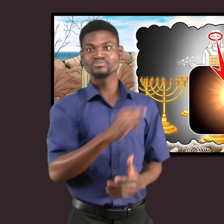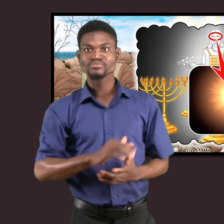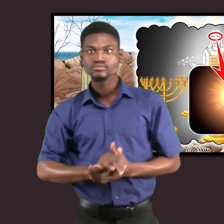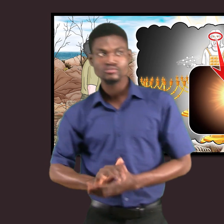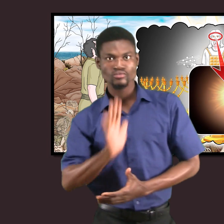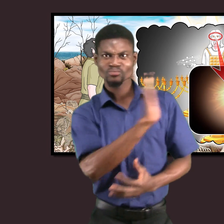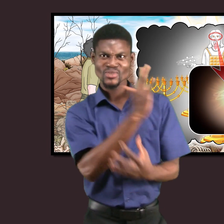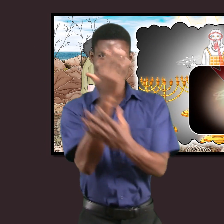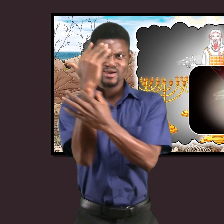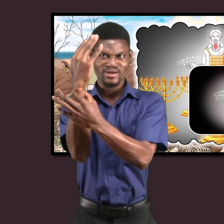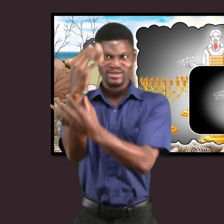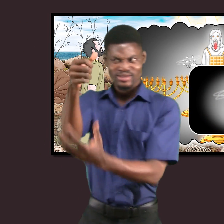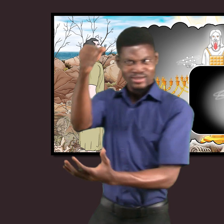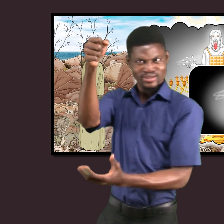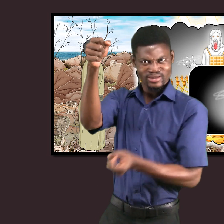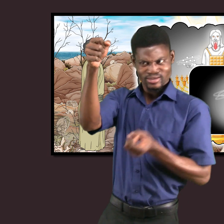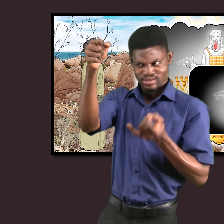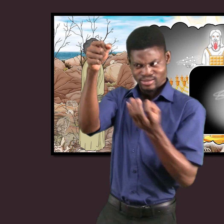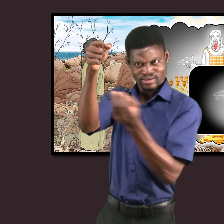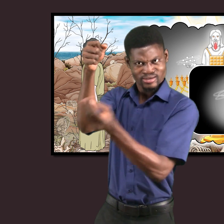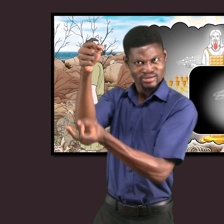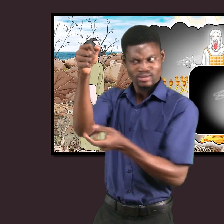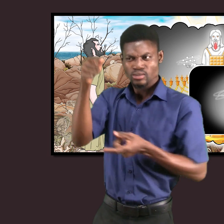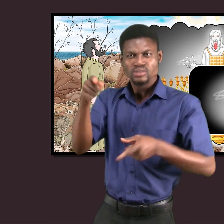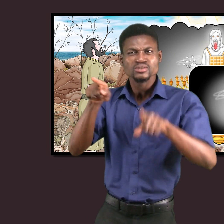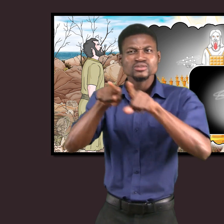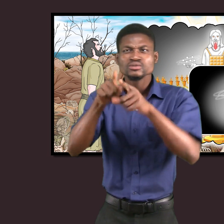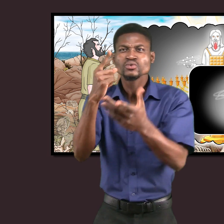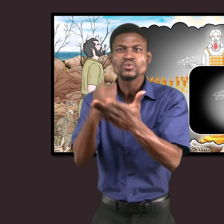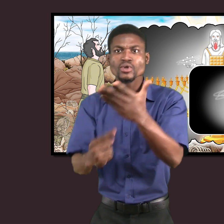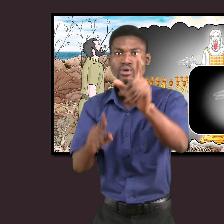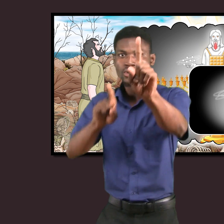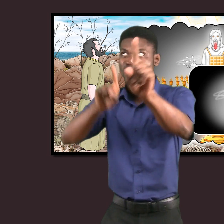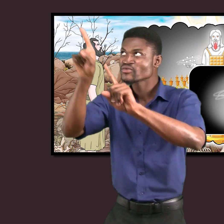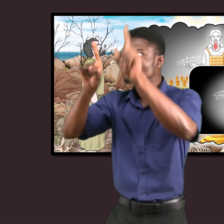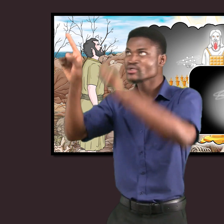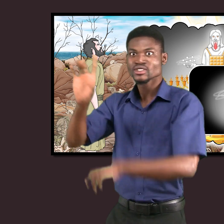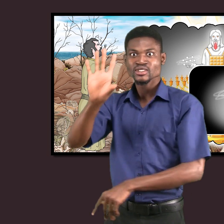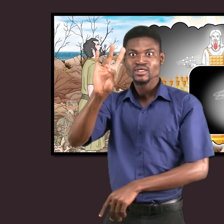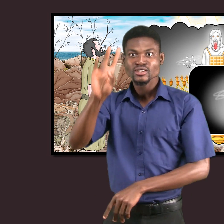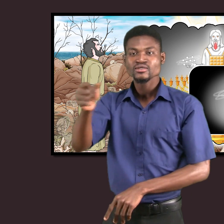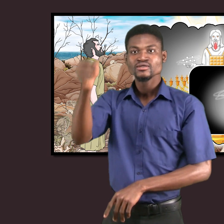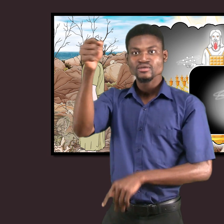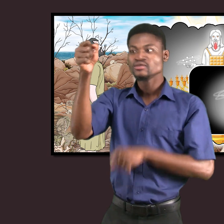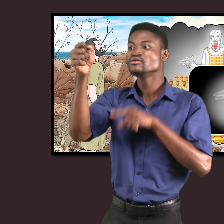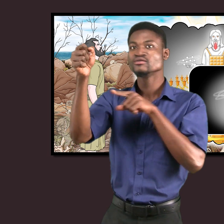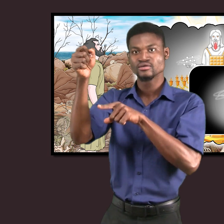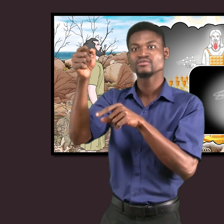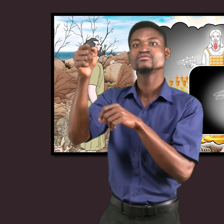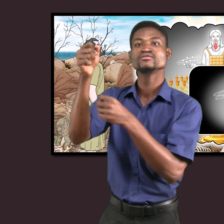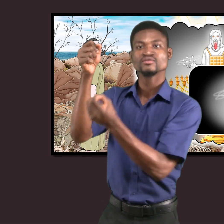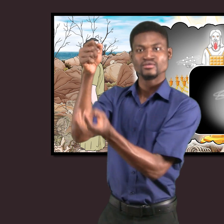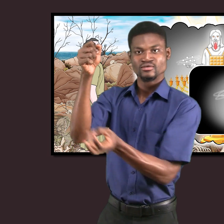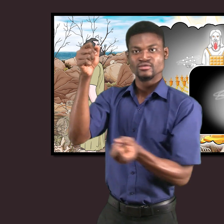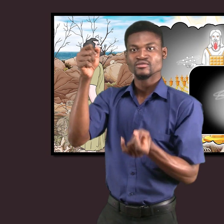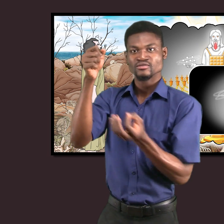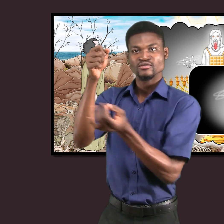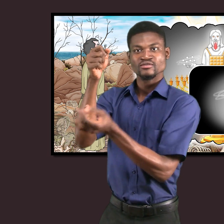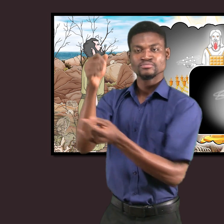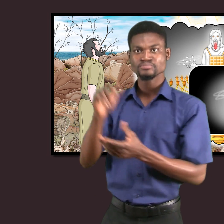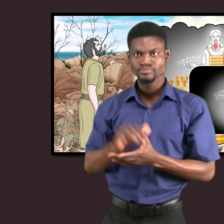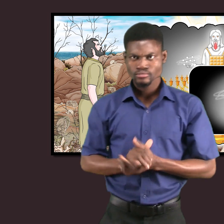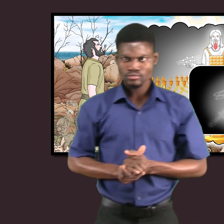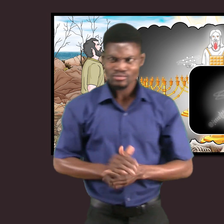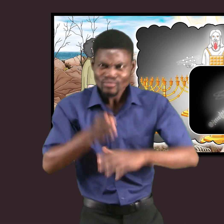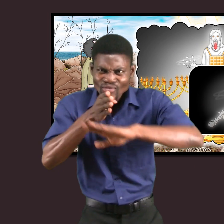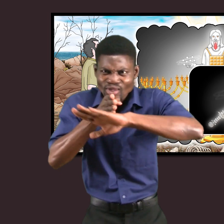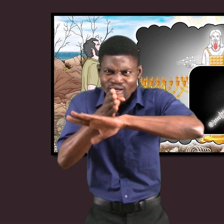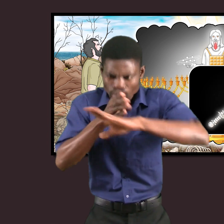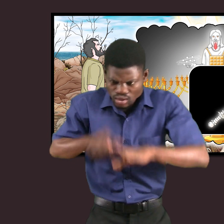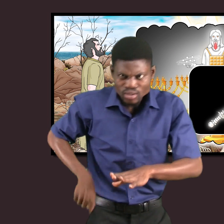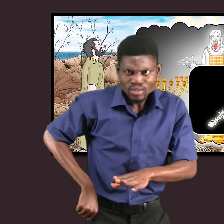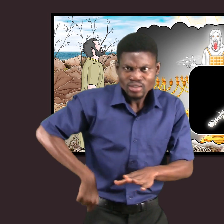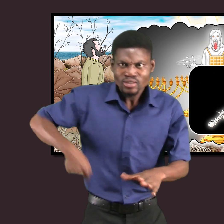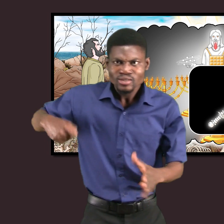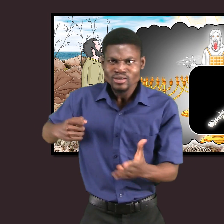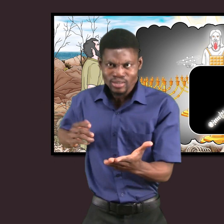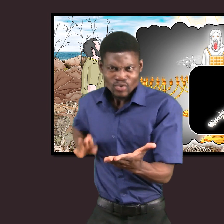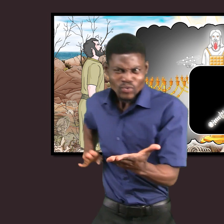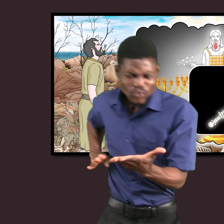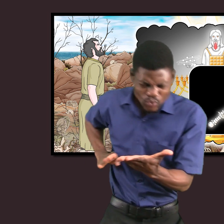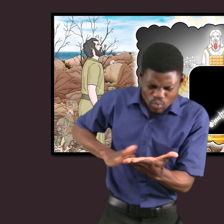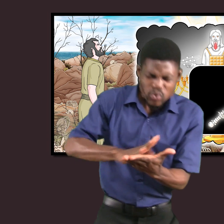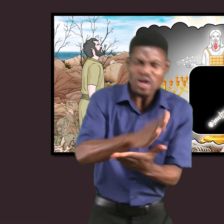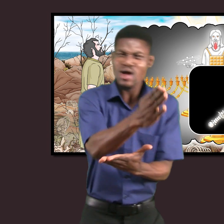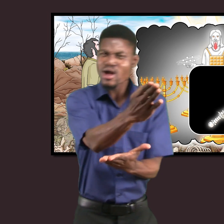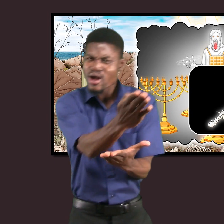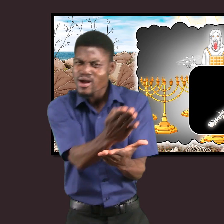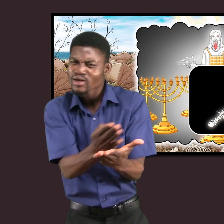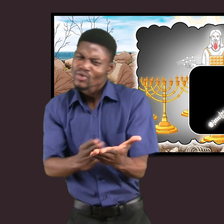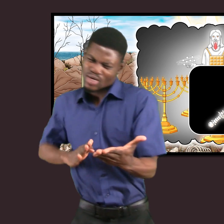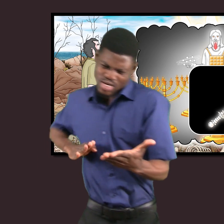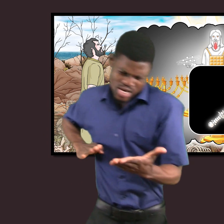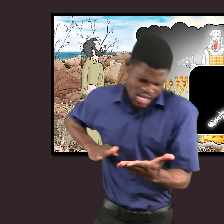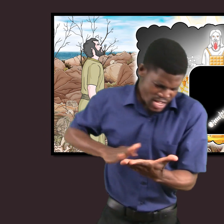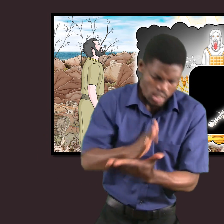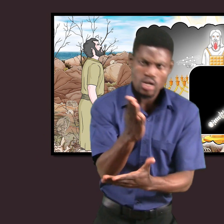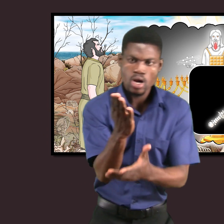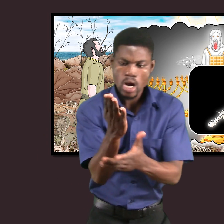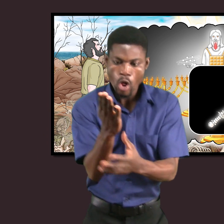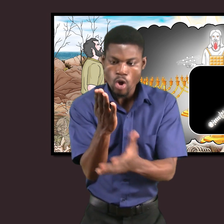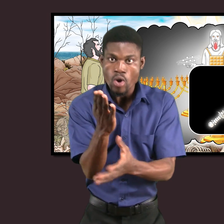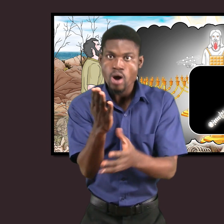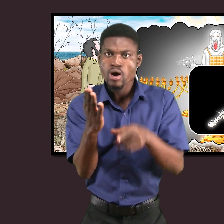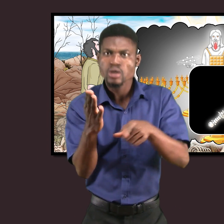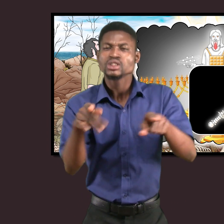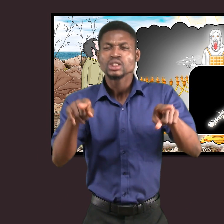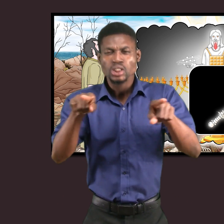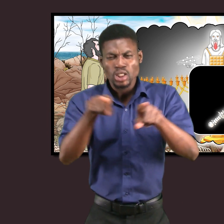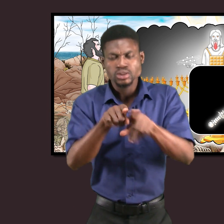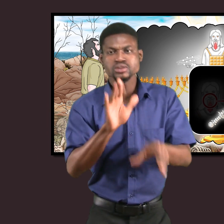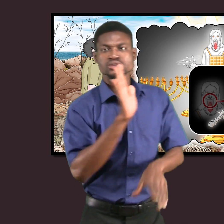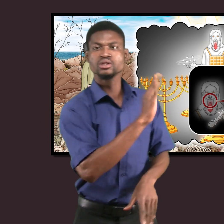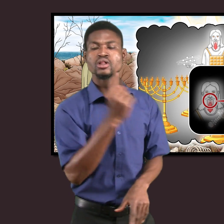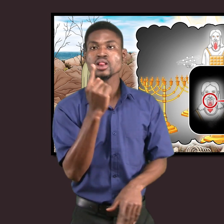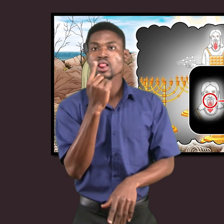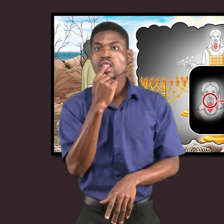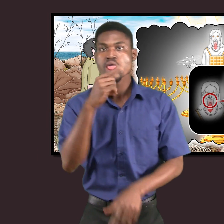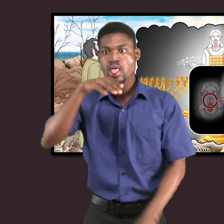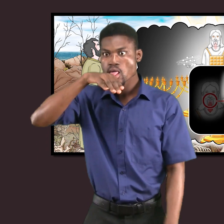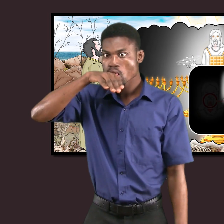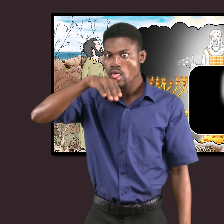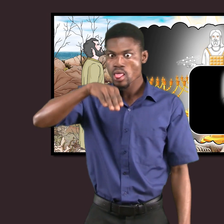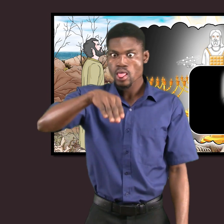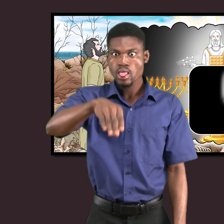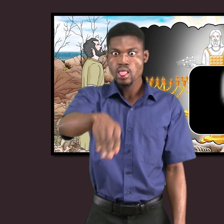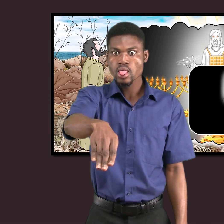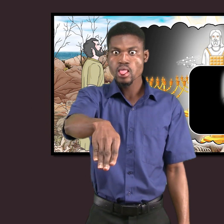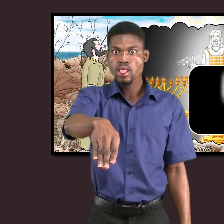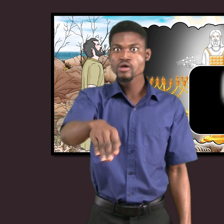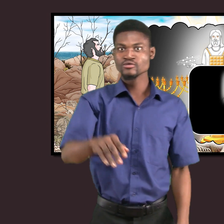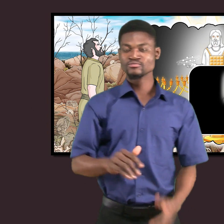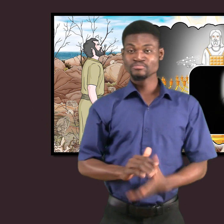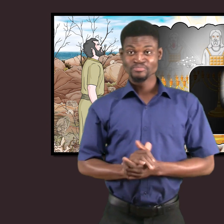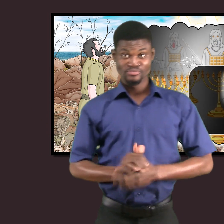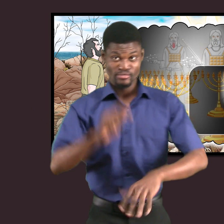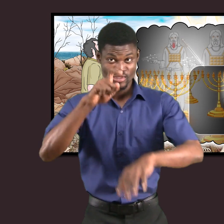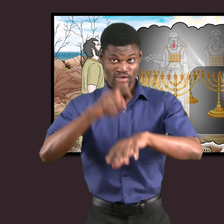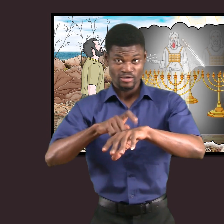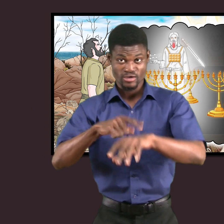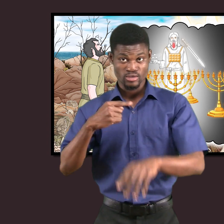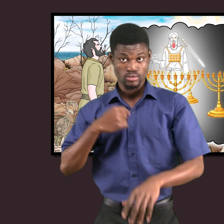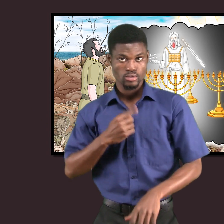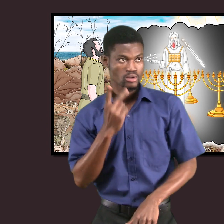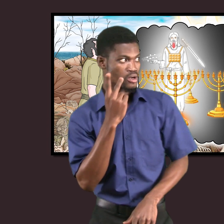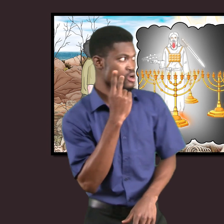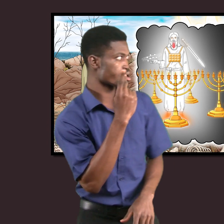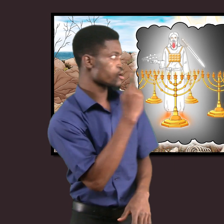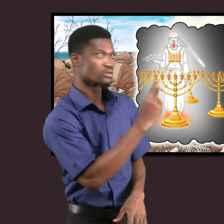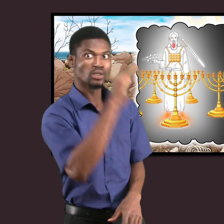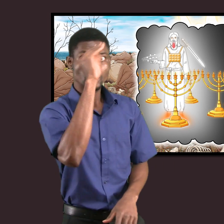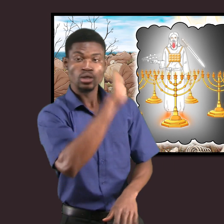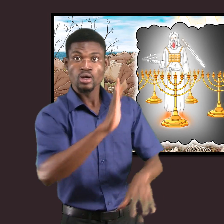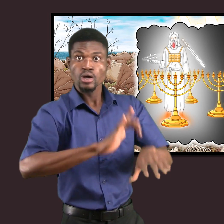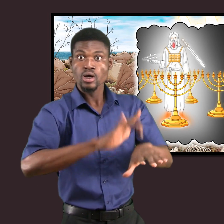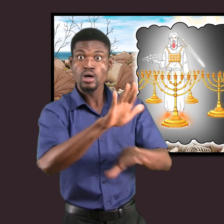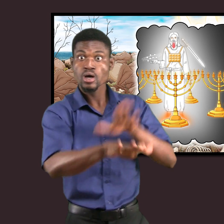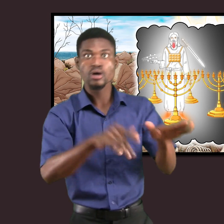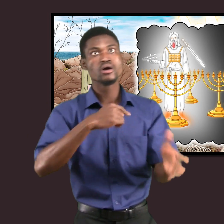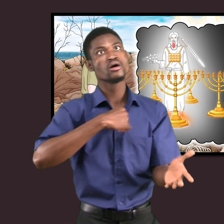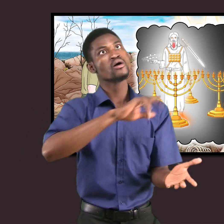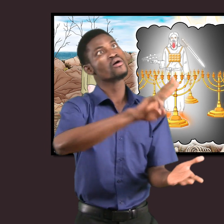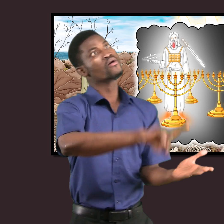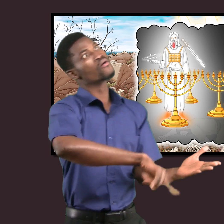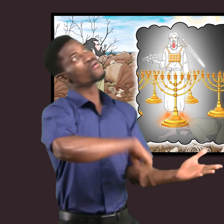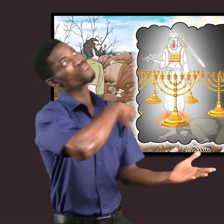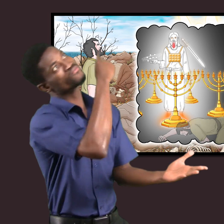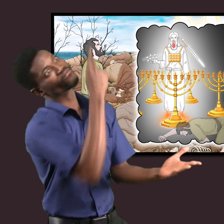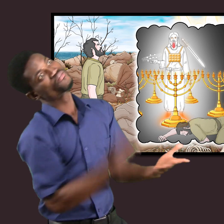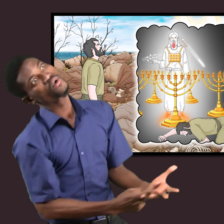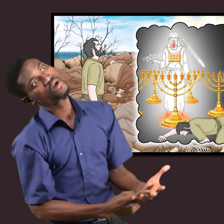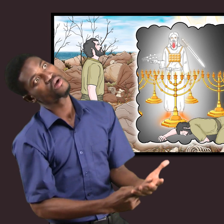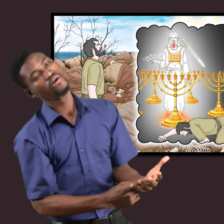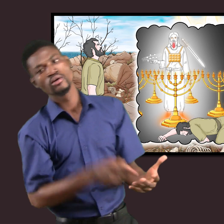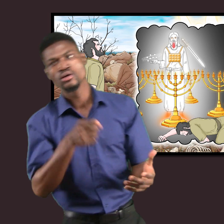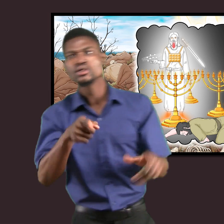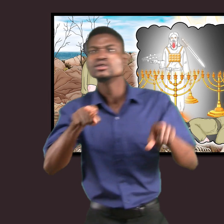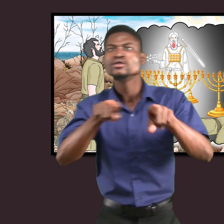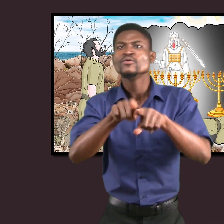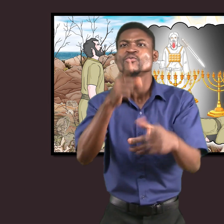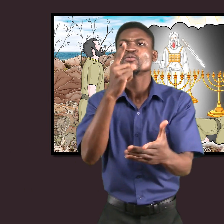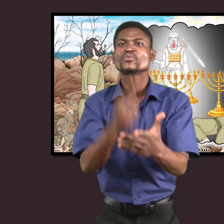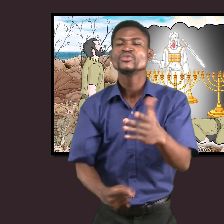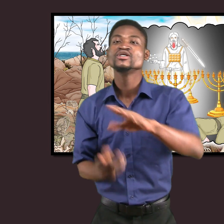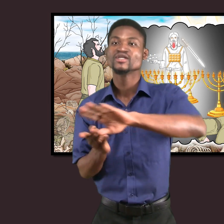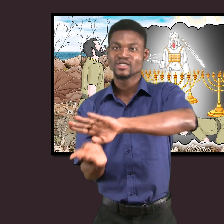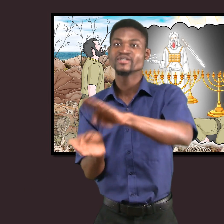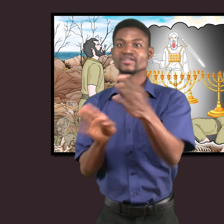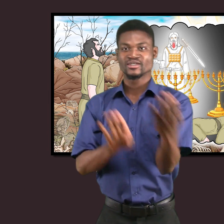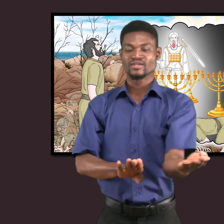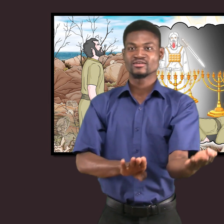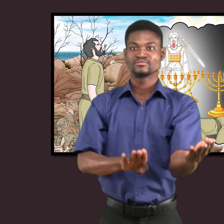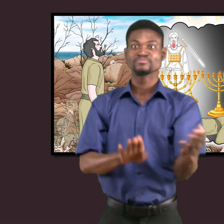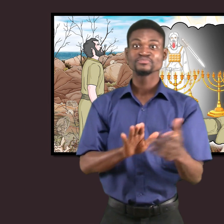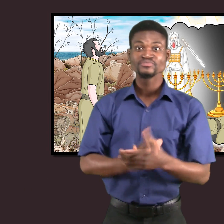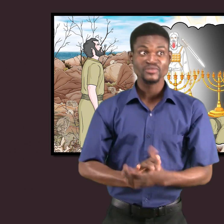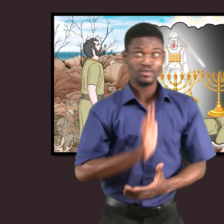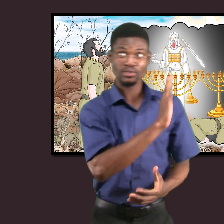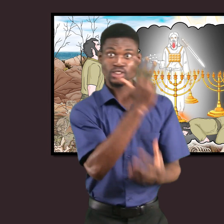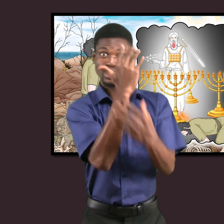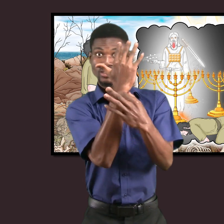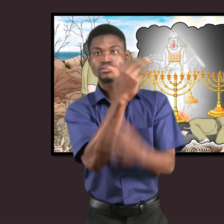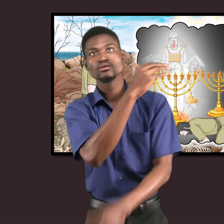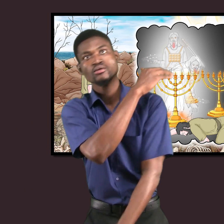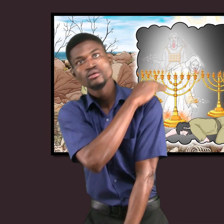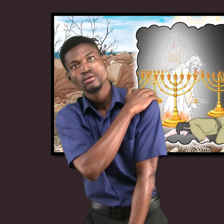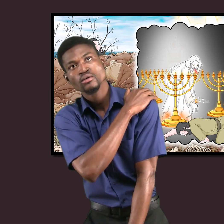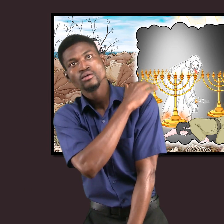His face was like the sun shining at its brightest. When I saw Him, I fell at His feet like a dead man.